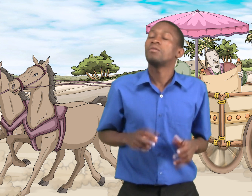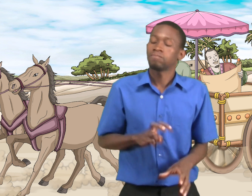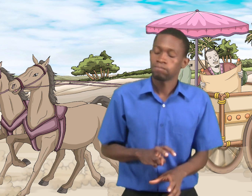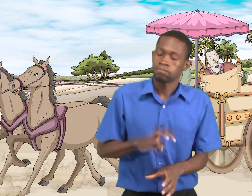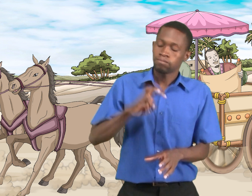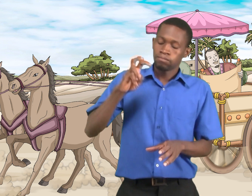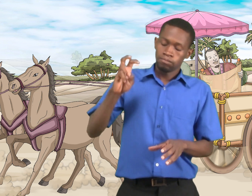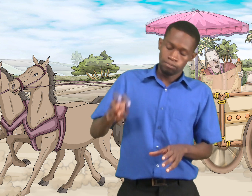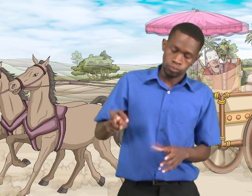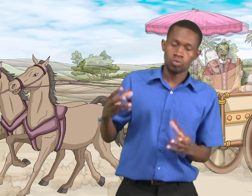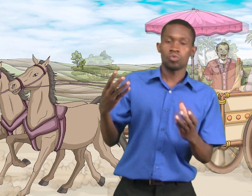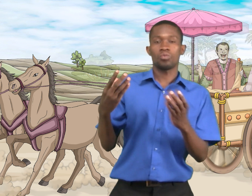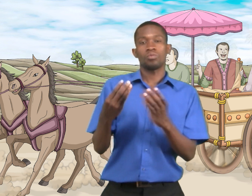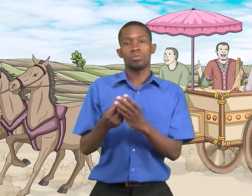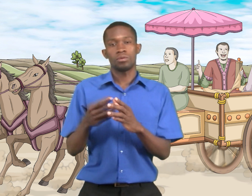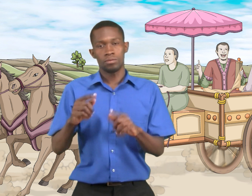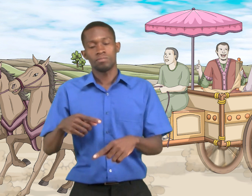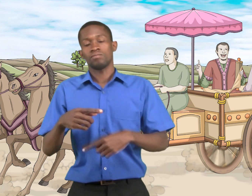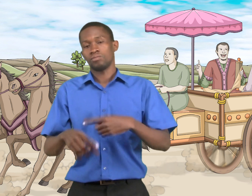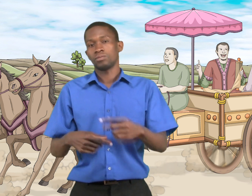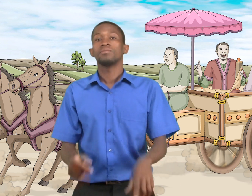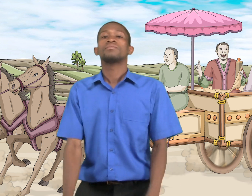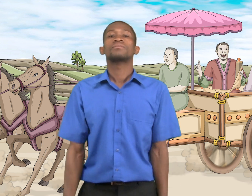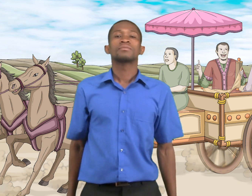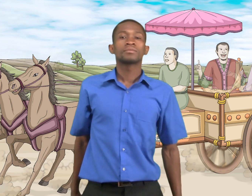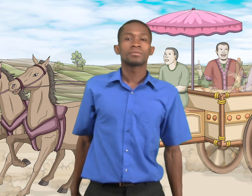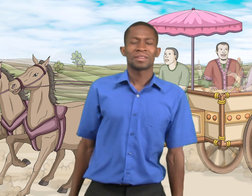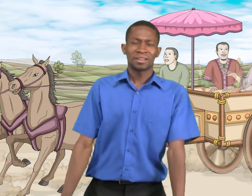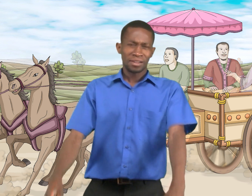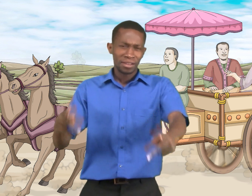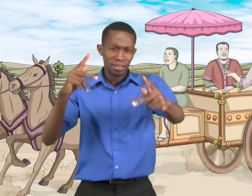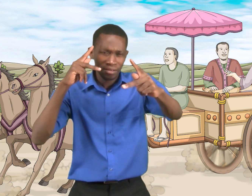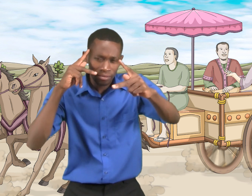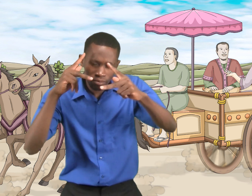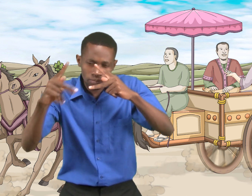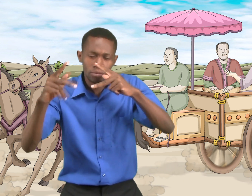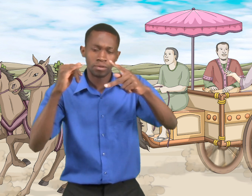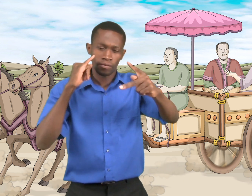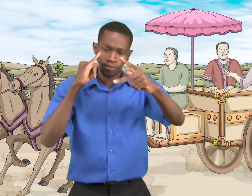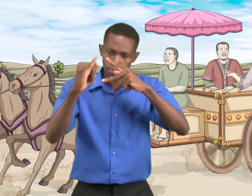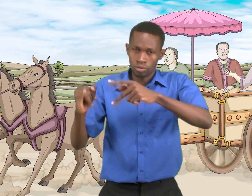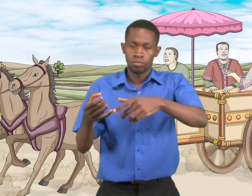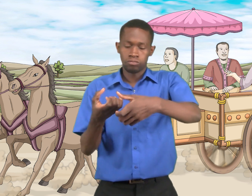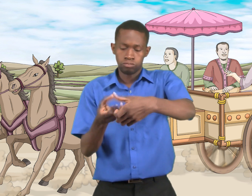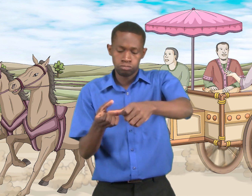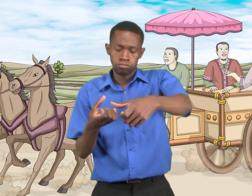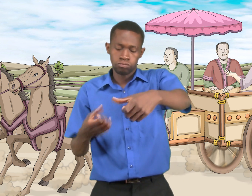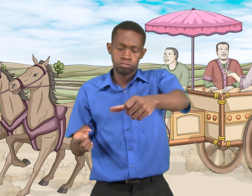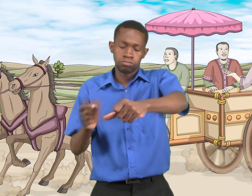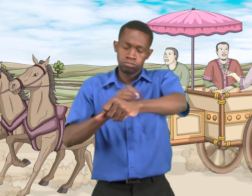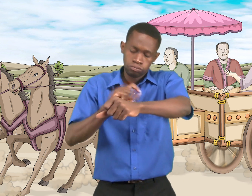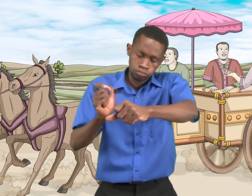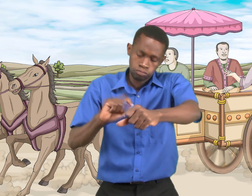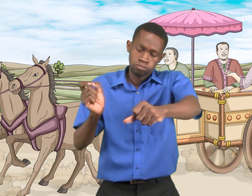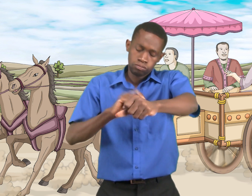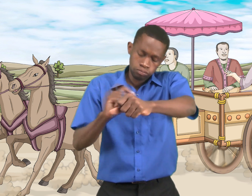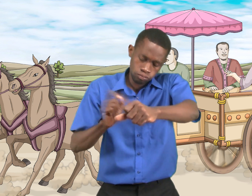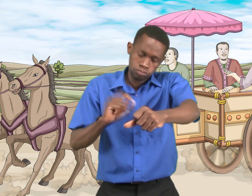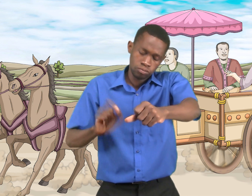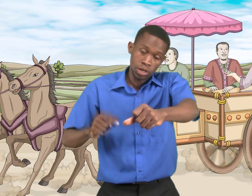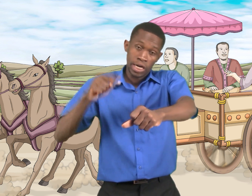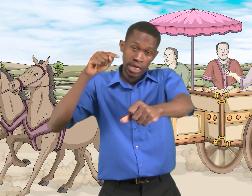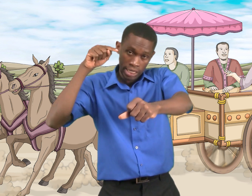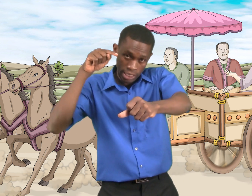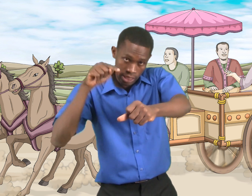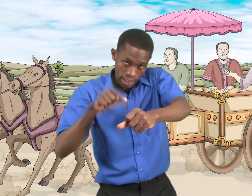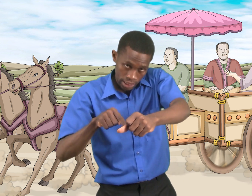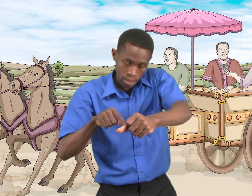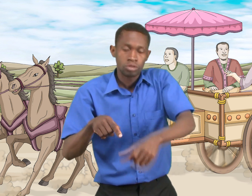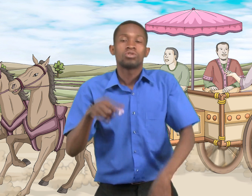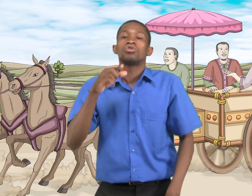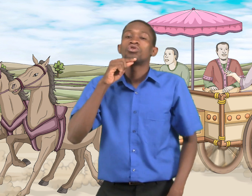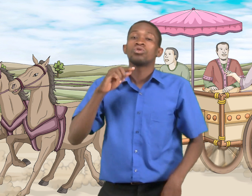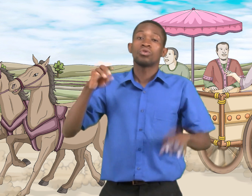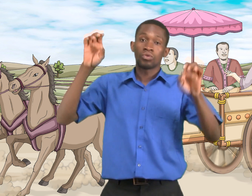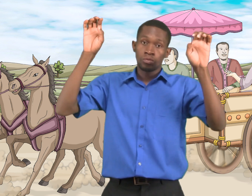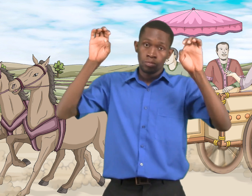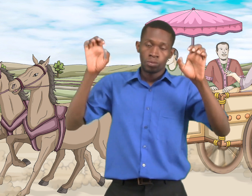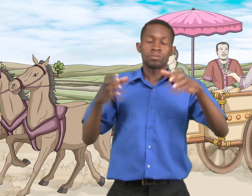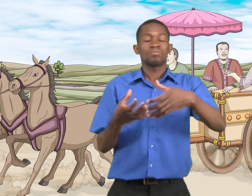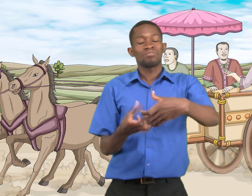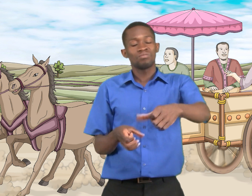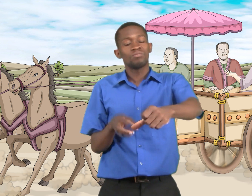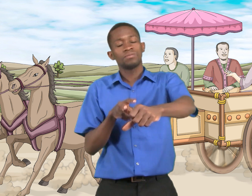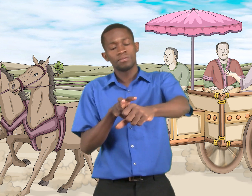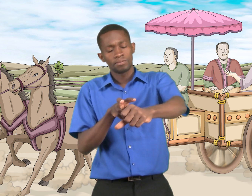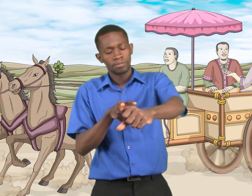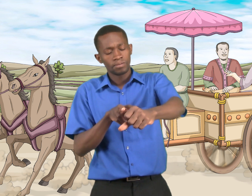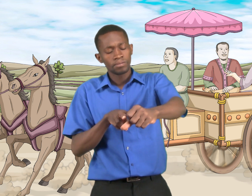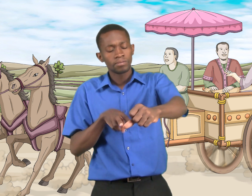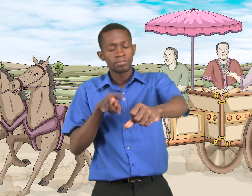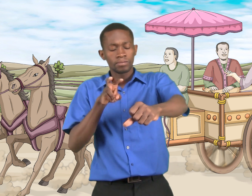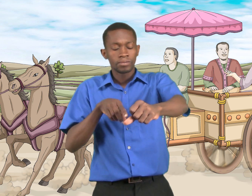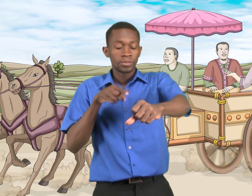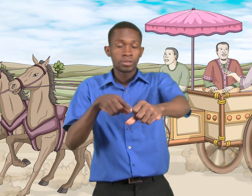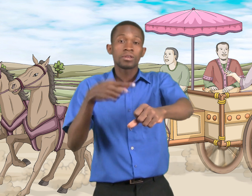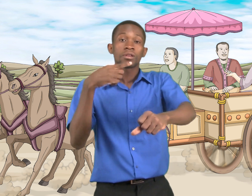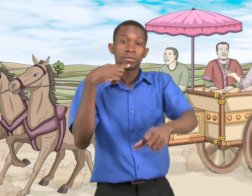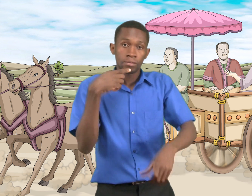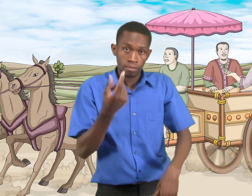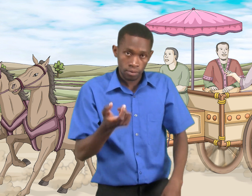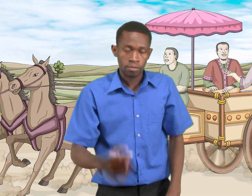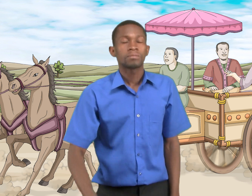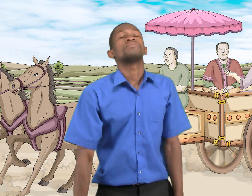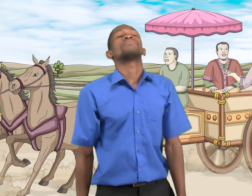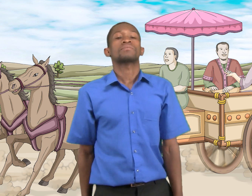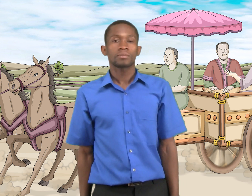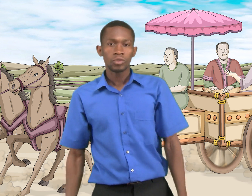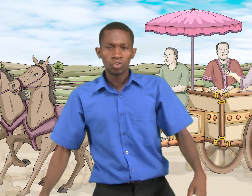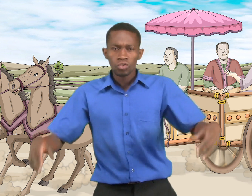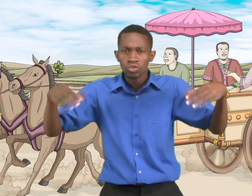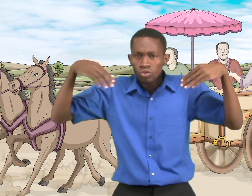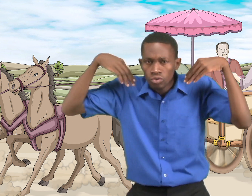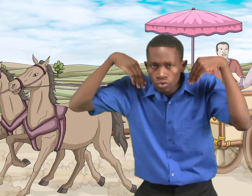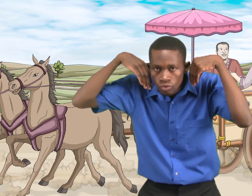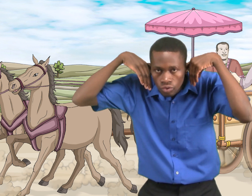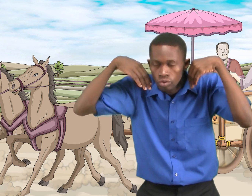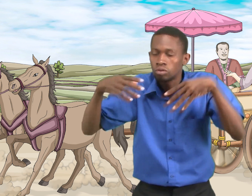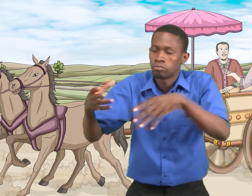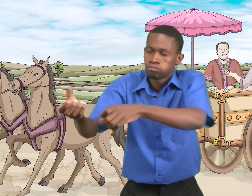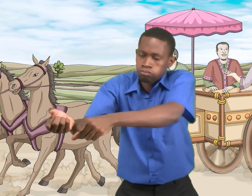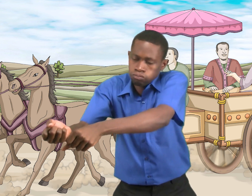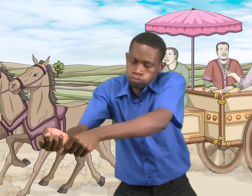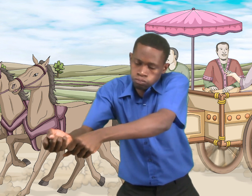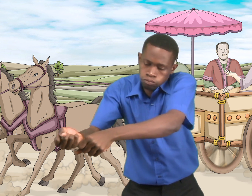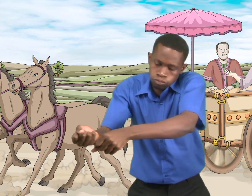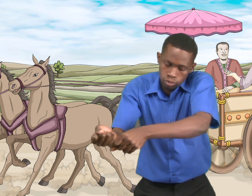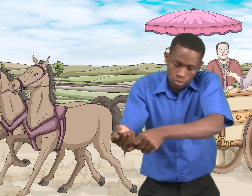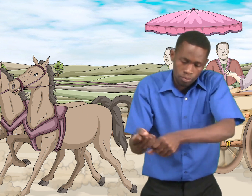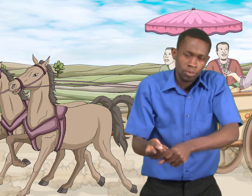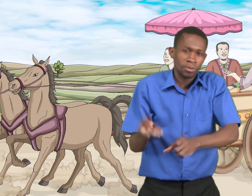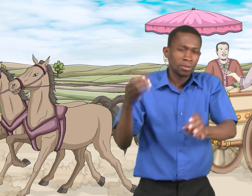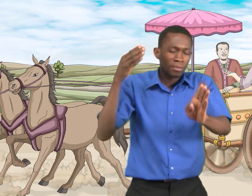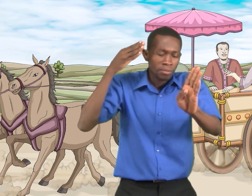And he invited Philip to come up and sit with him.